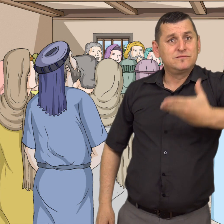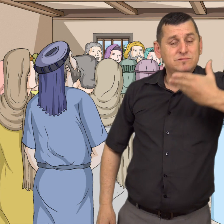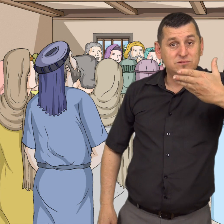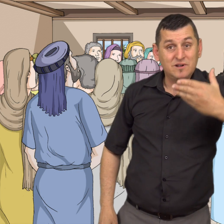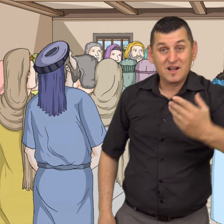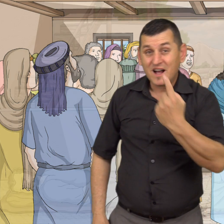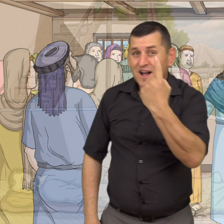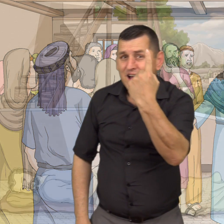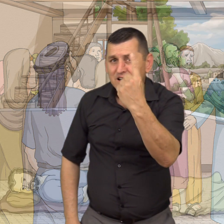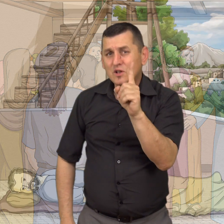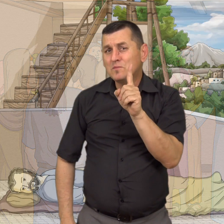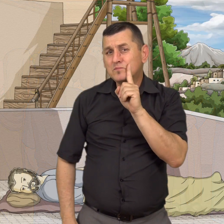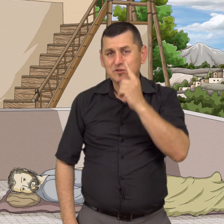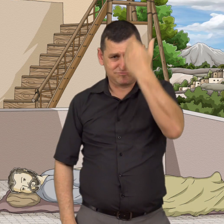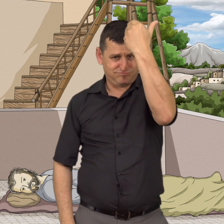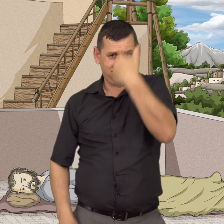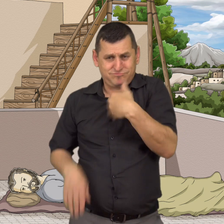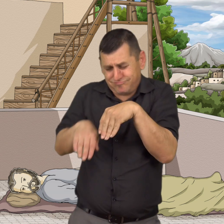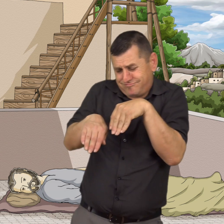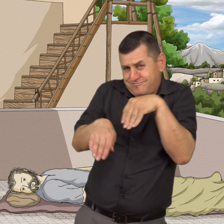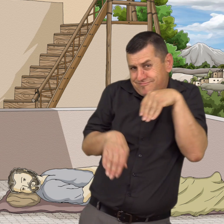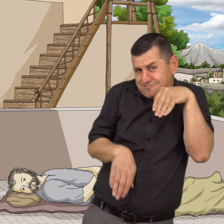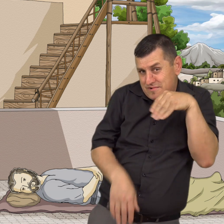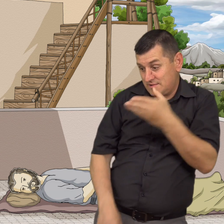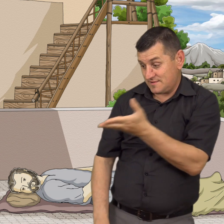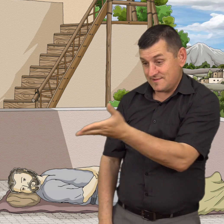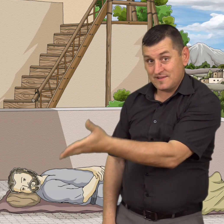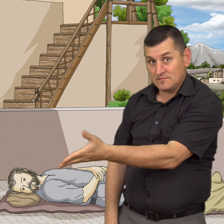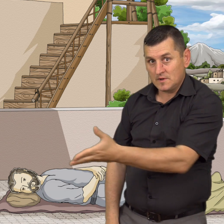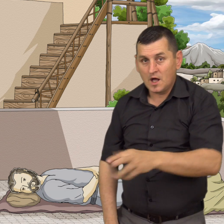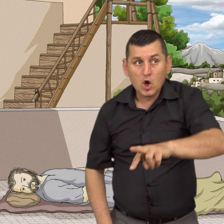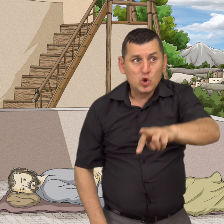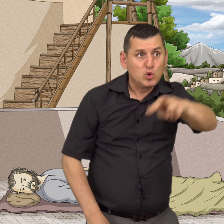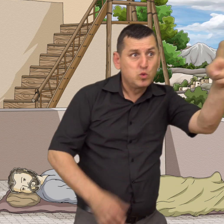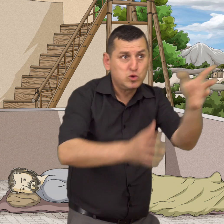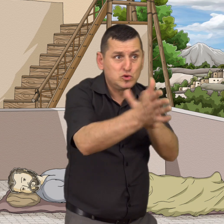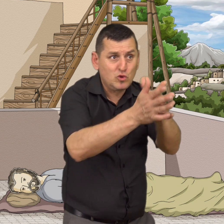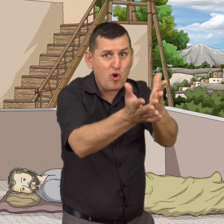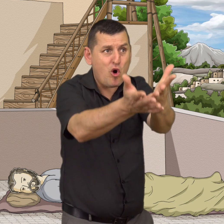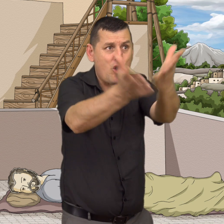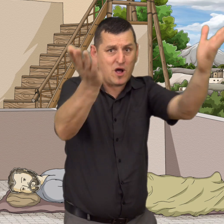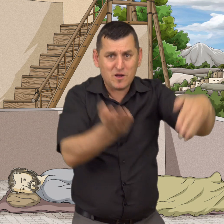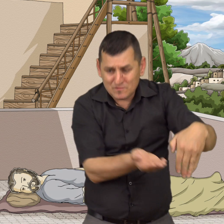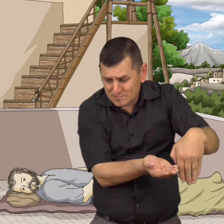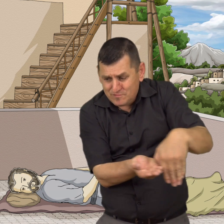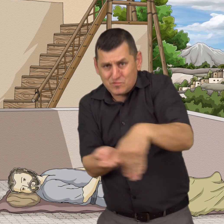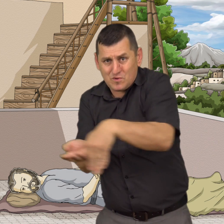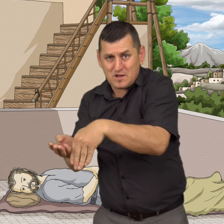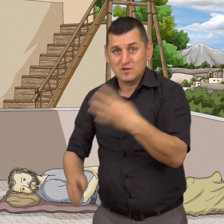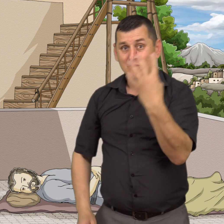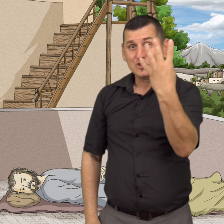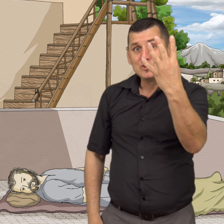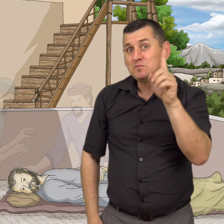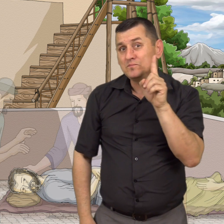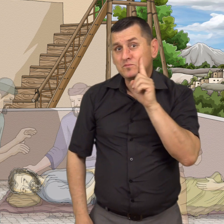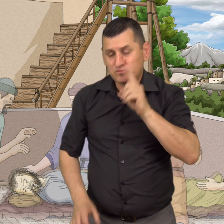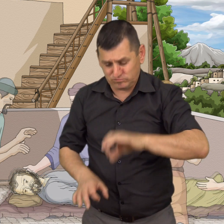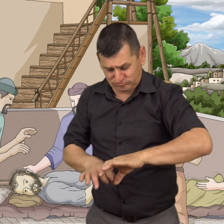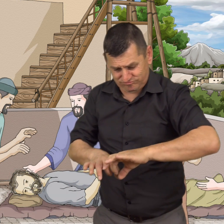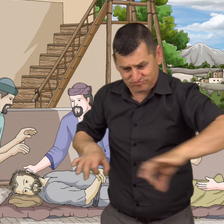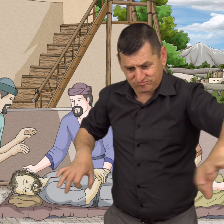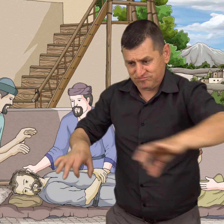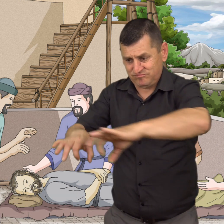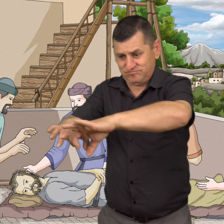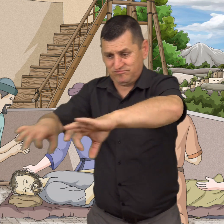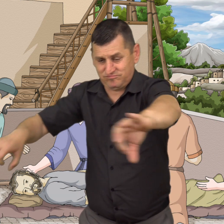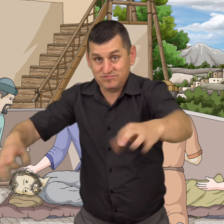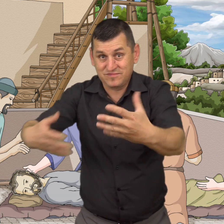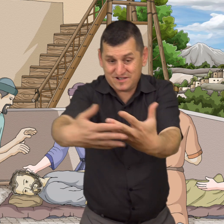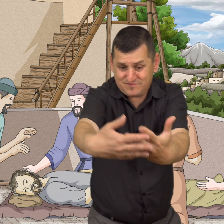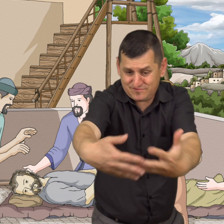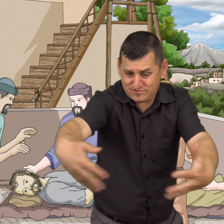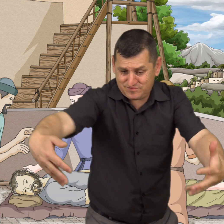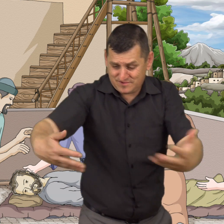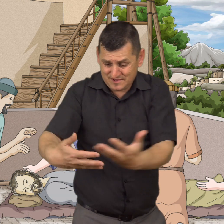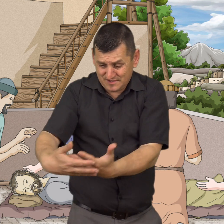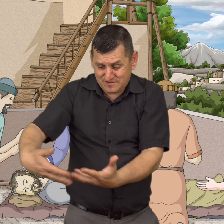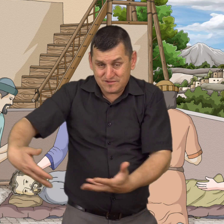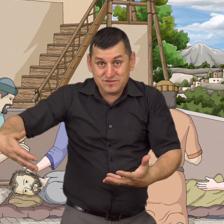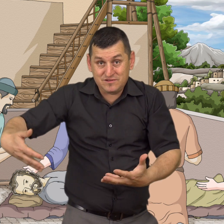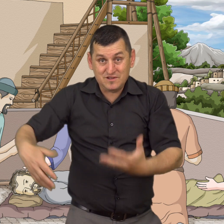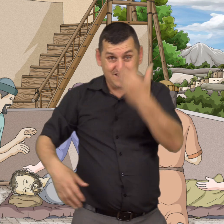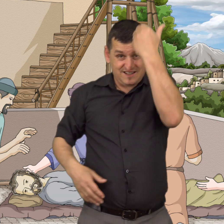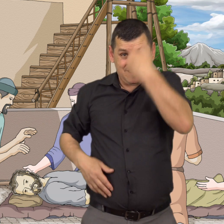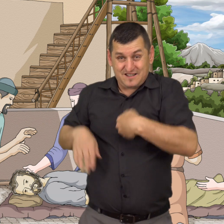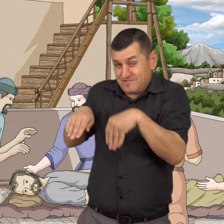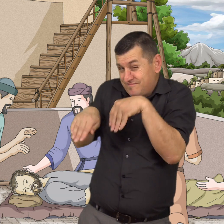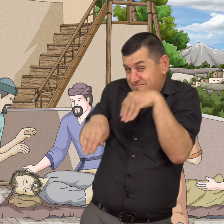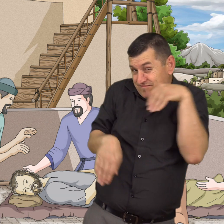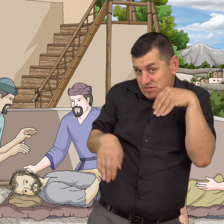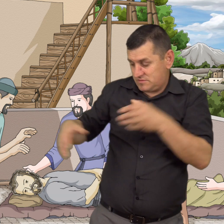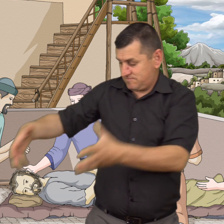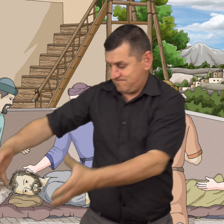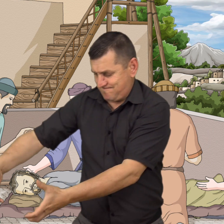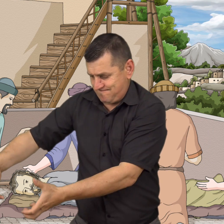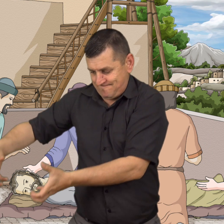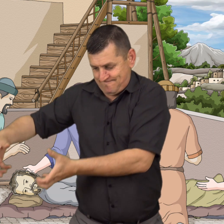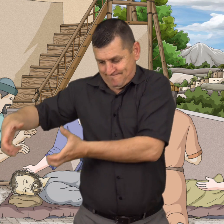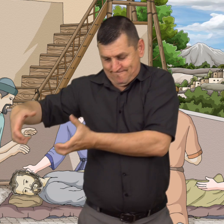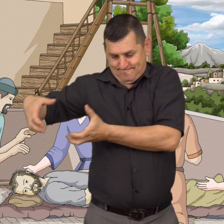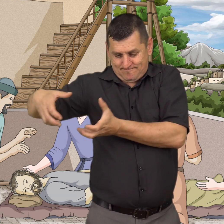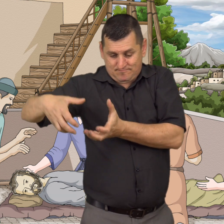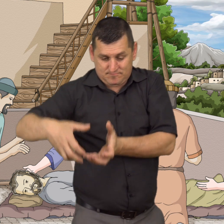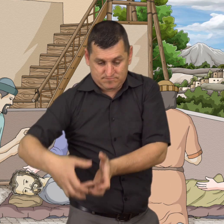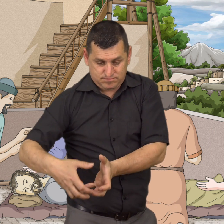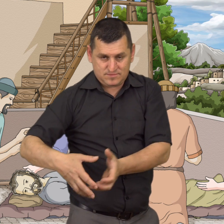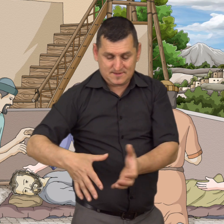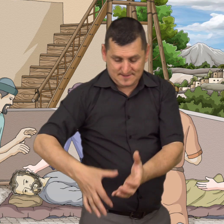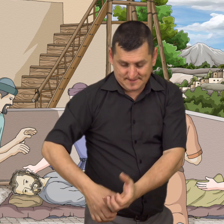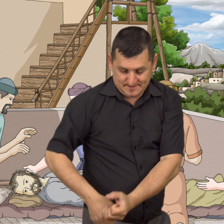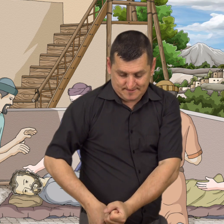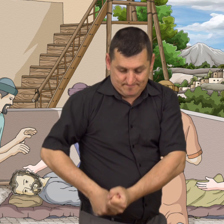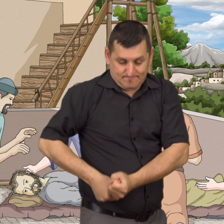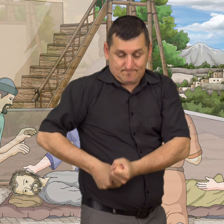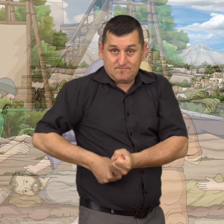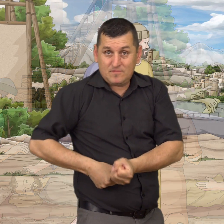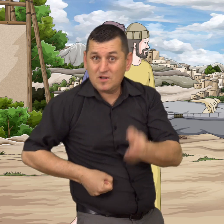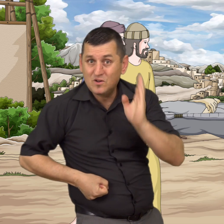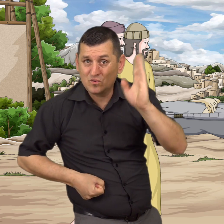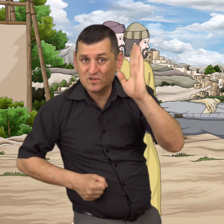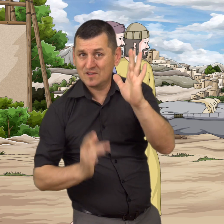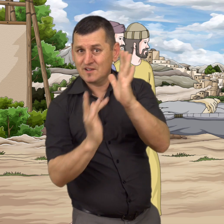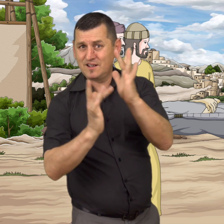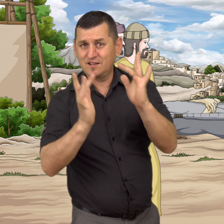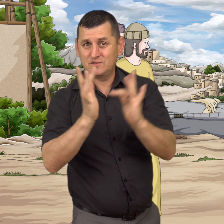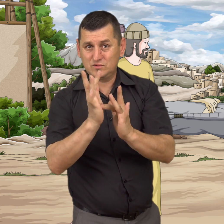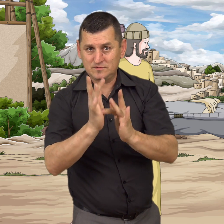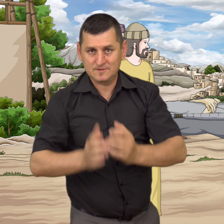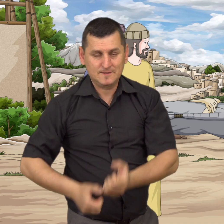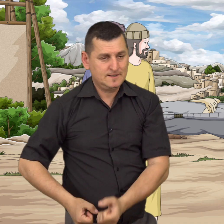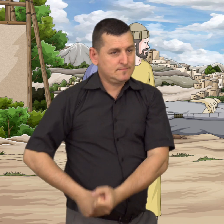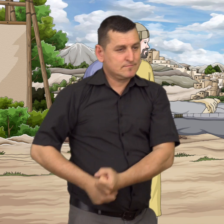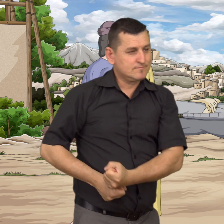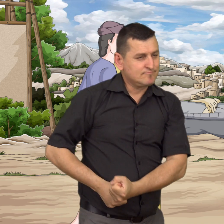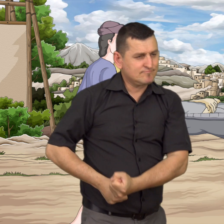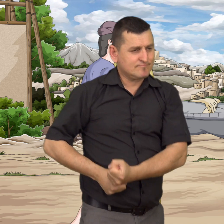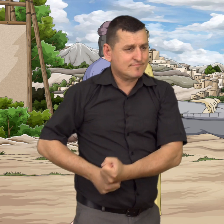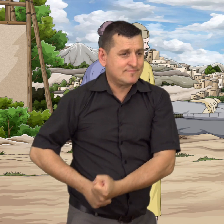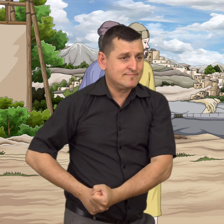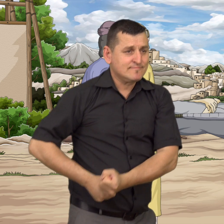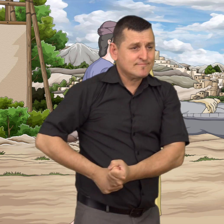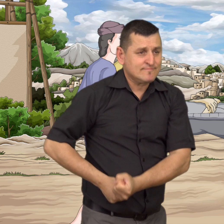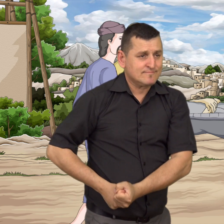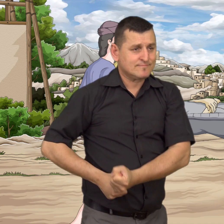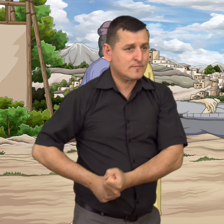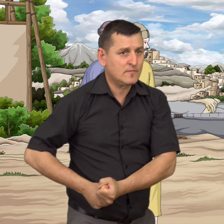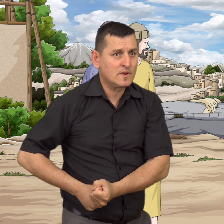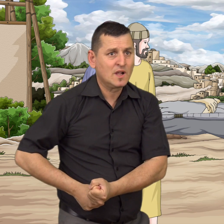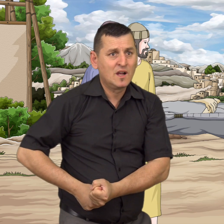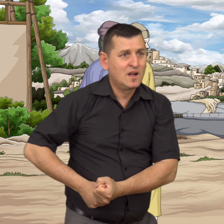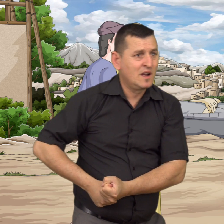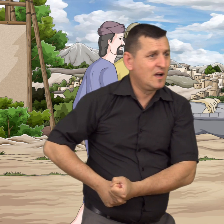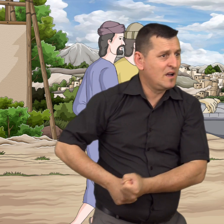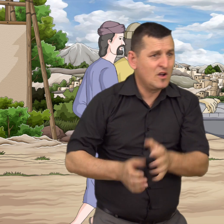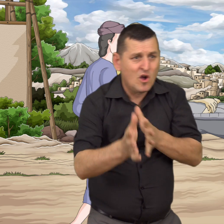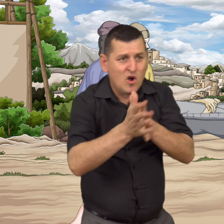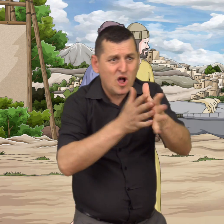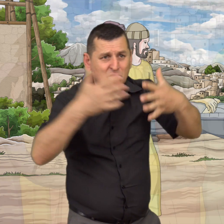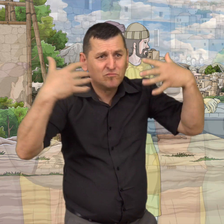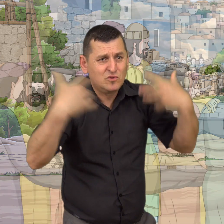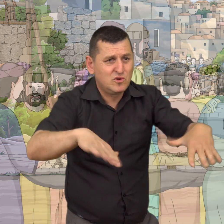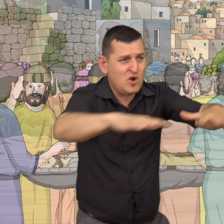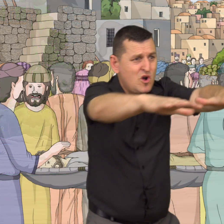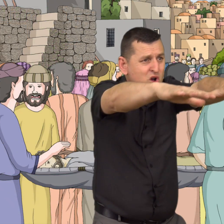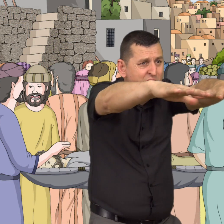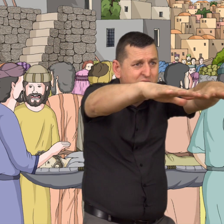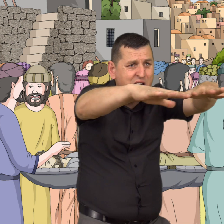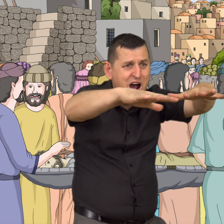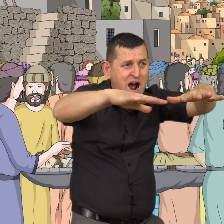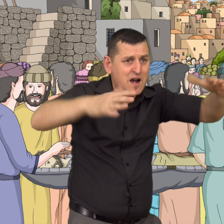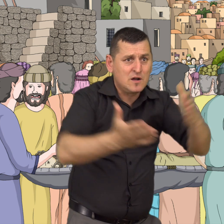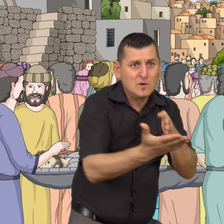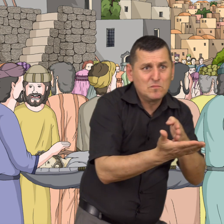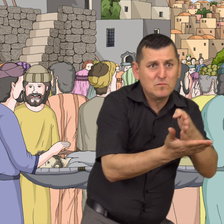Then a paralytic was brought to Him, carried by four men.